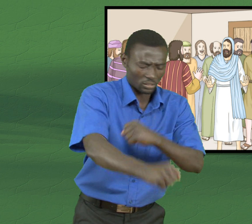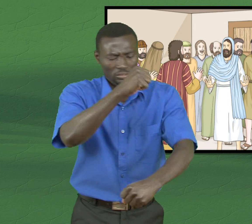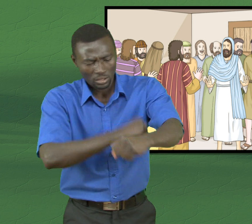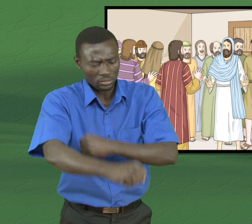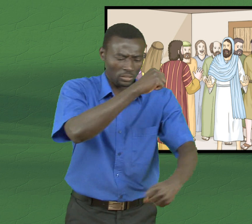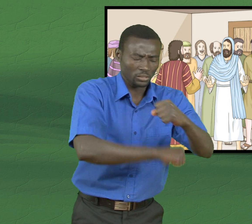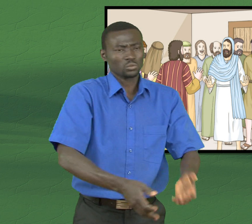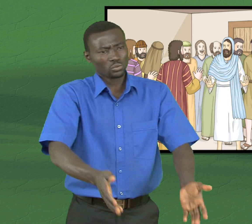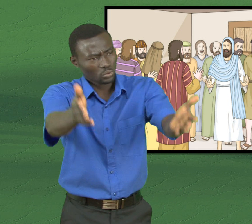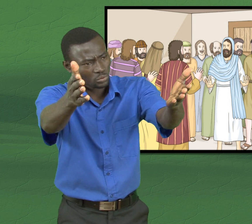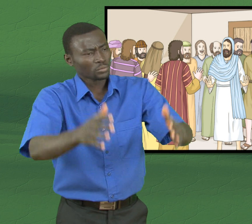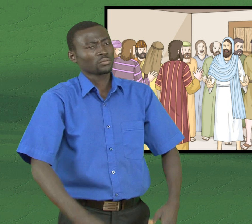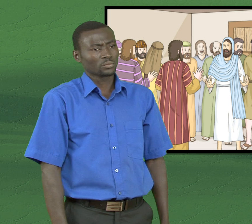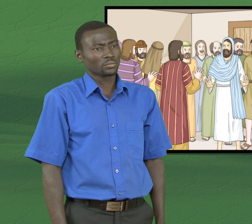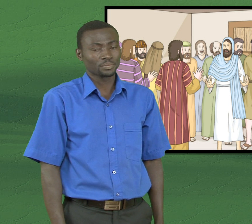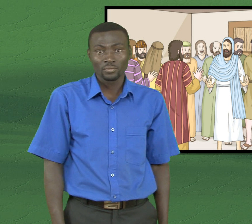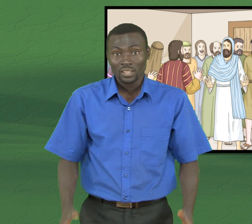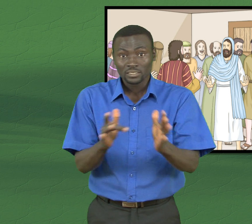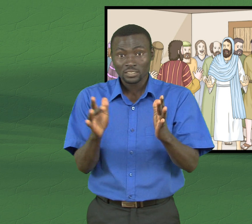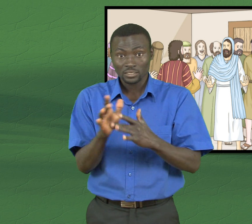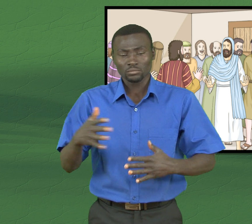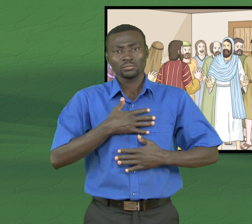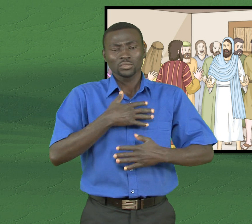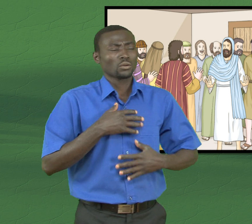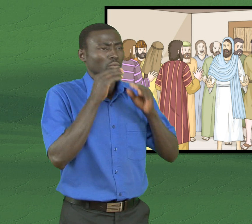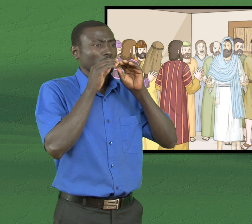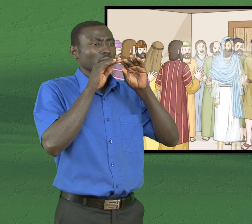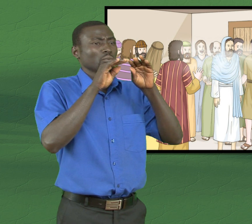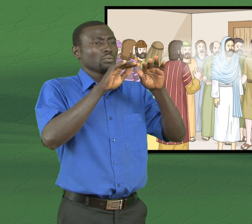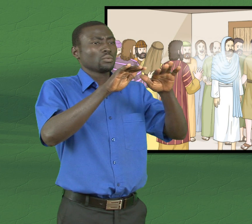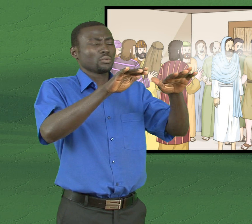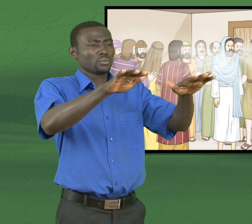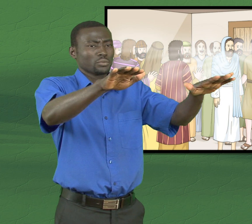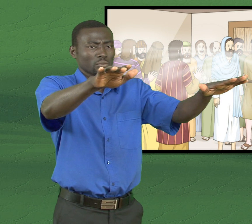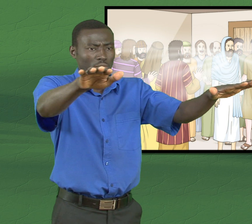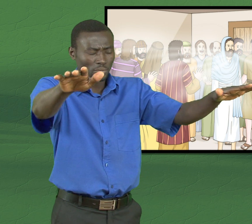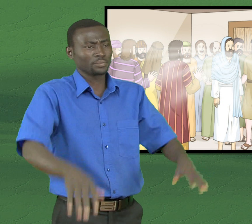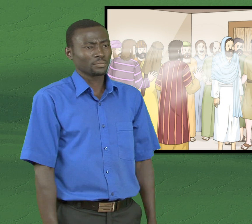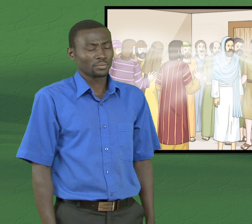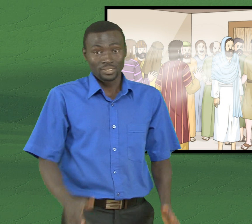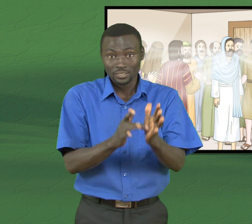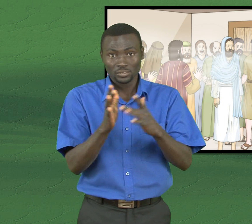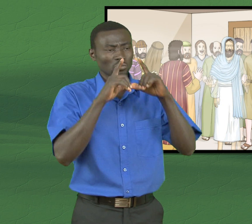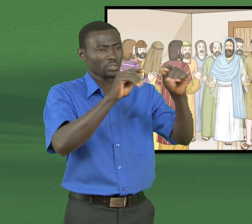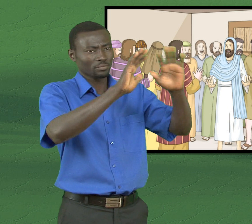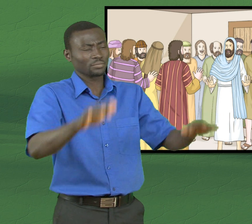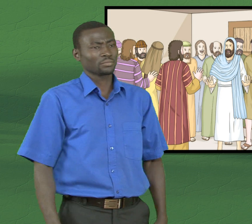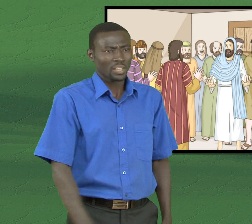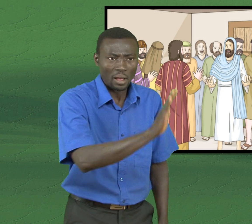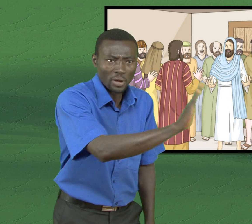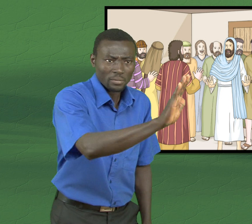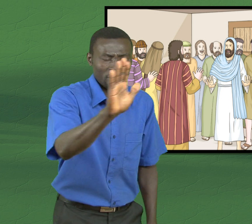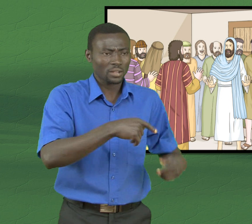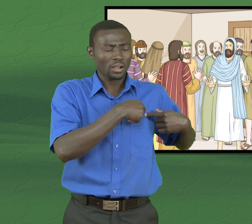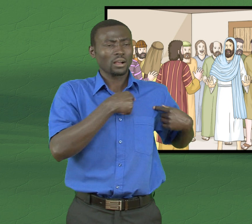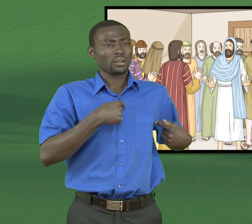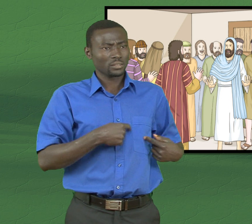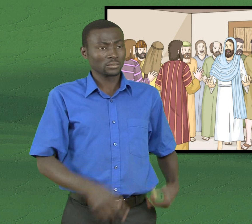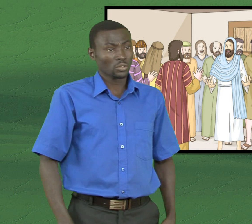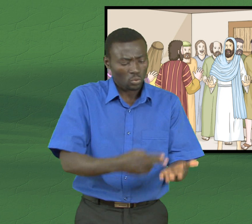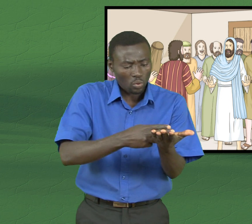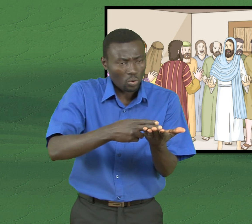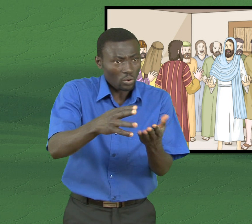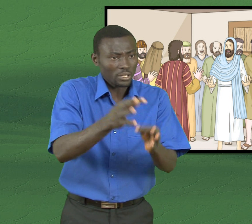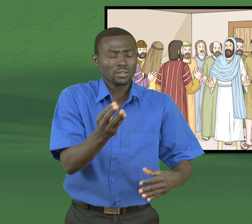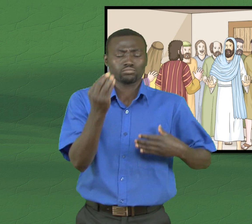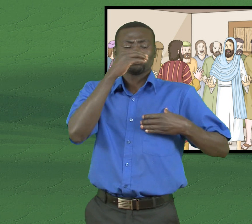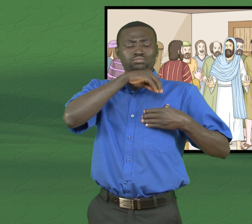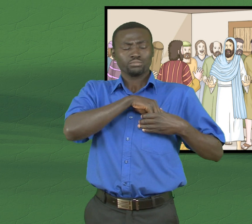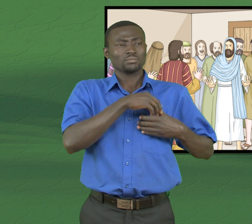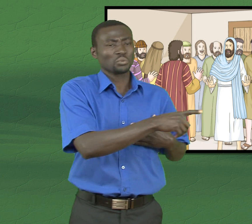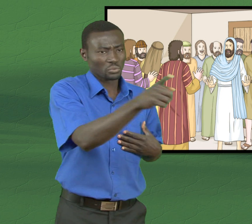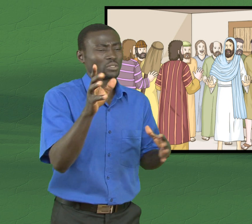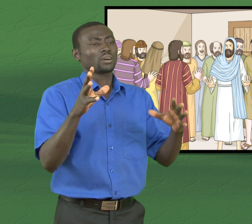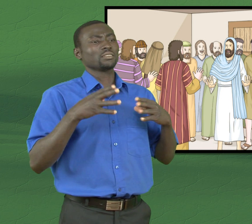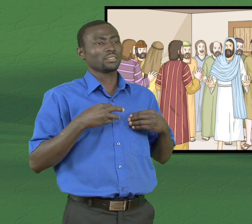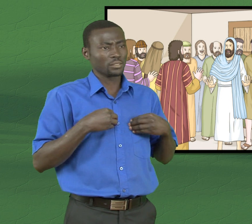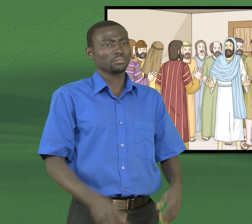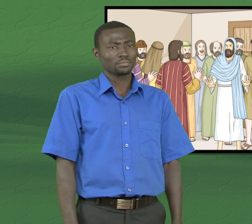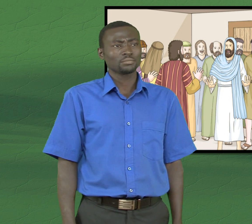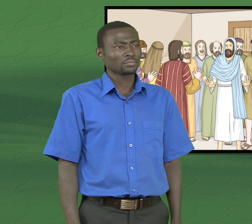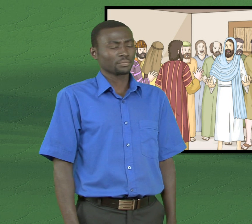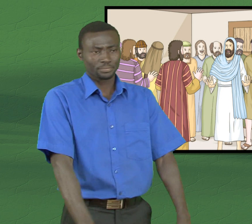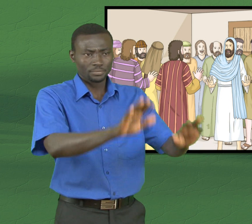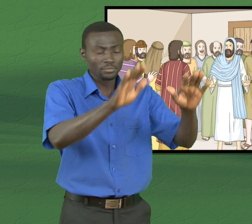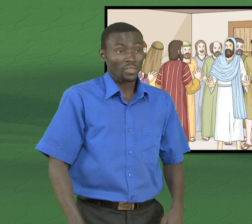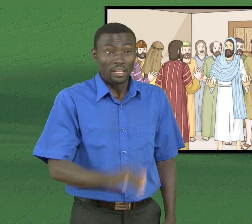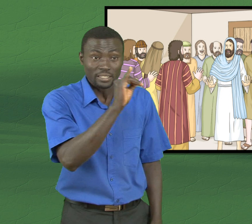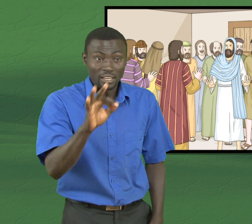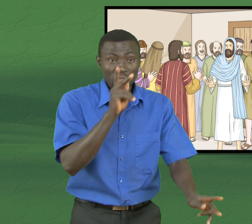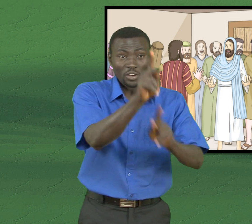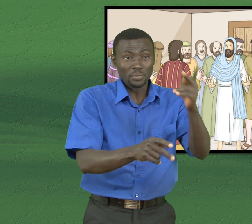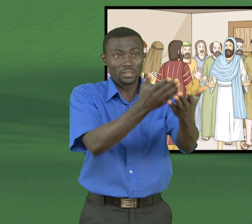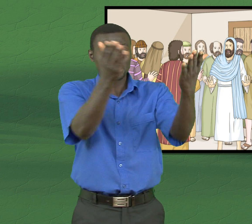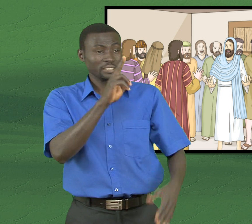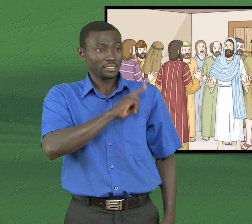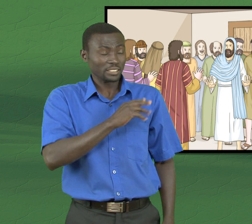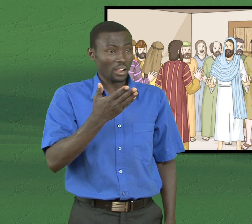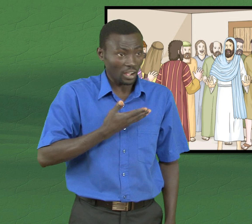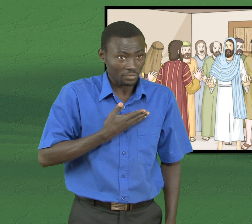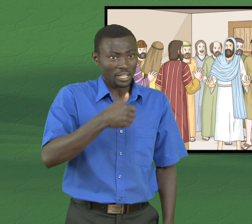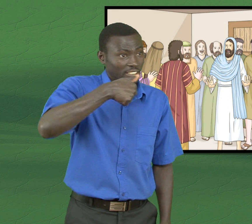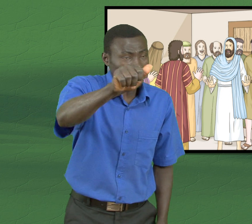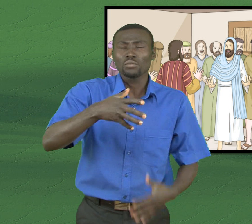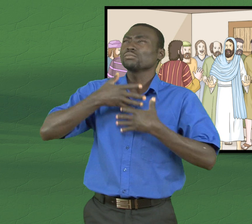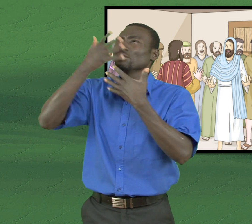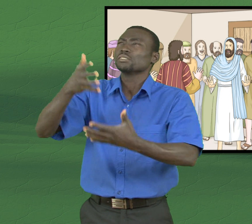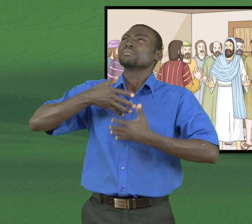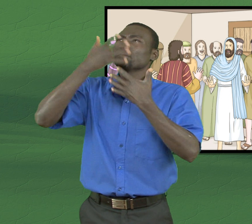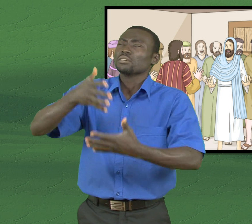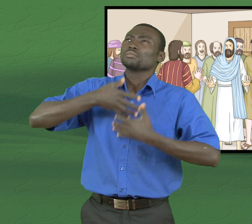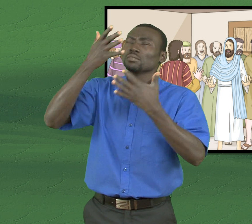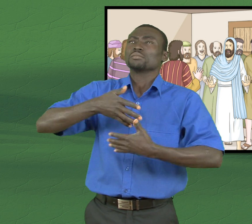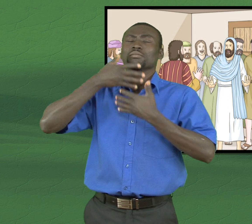When He had said this, He breathed on them and said, “Receive the Holy Spirit.